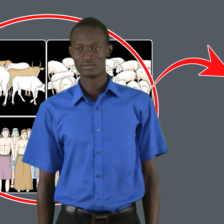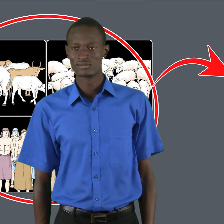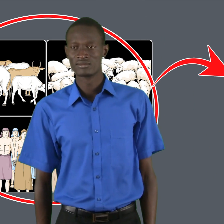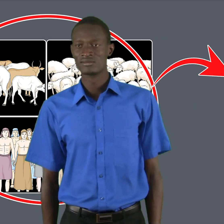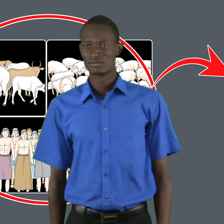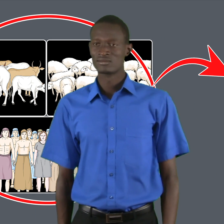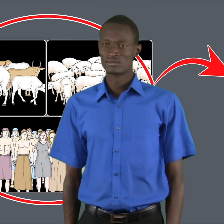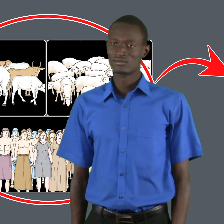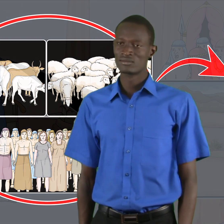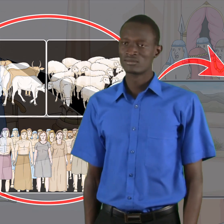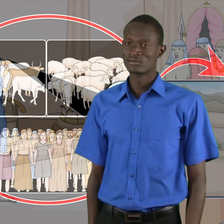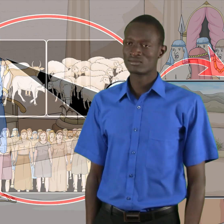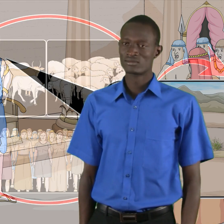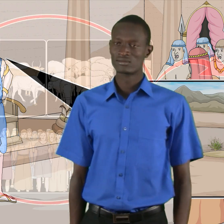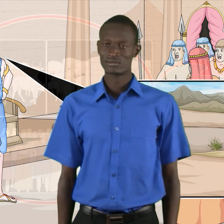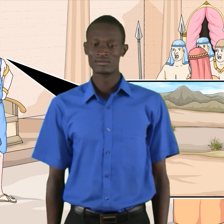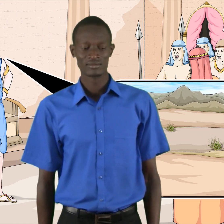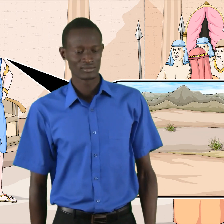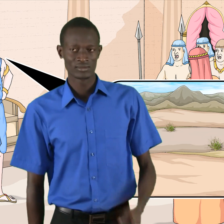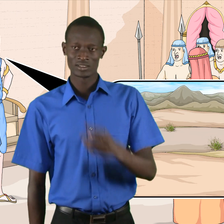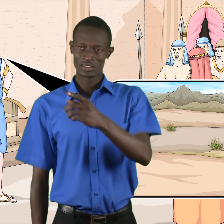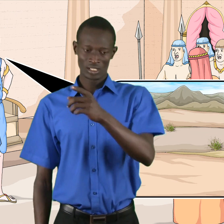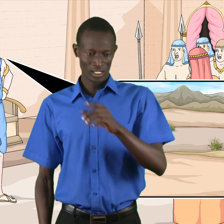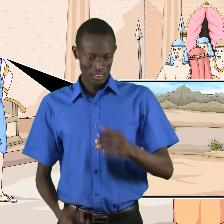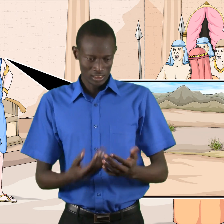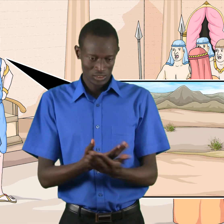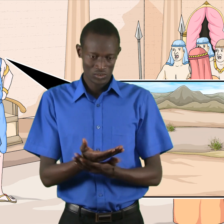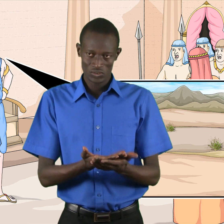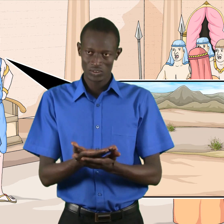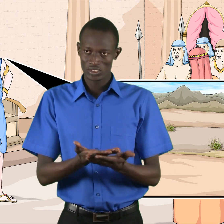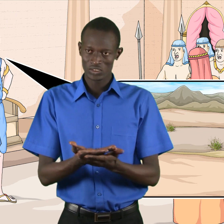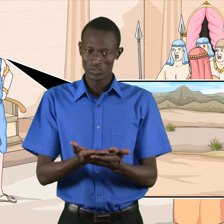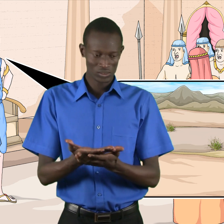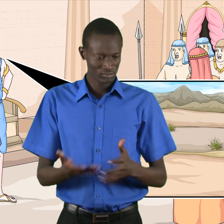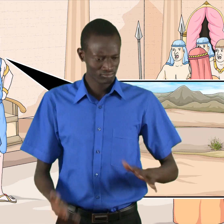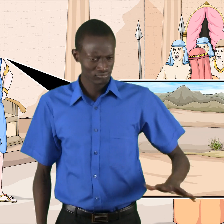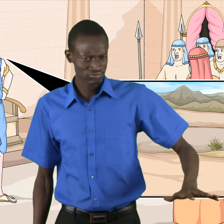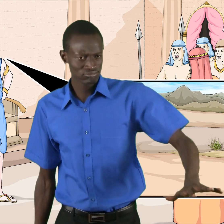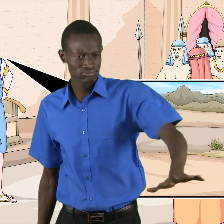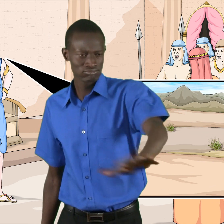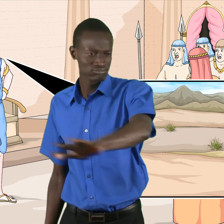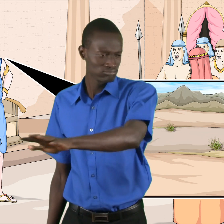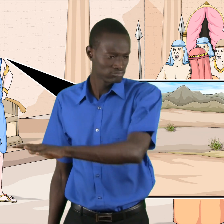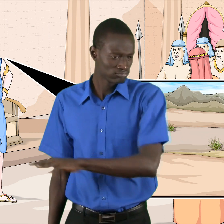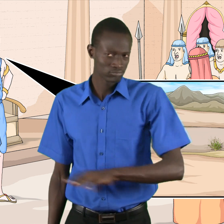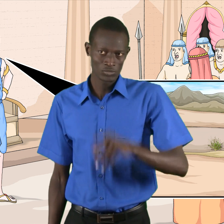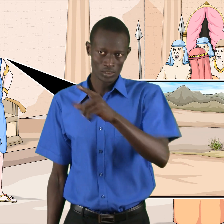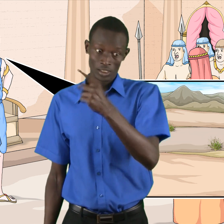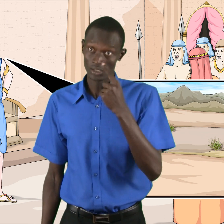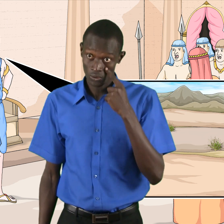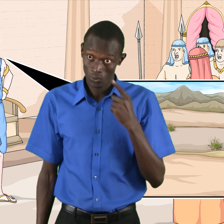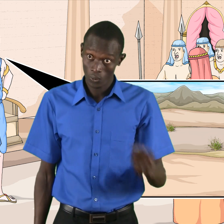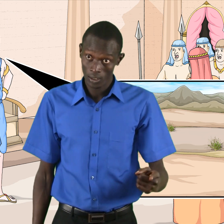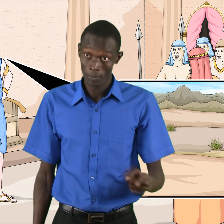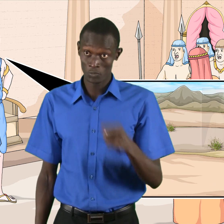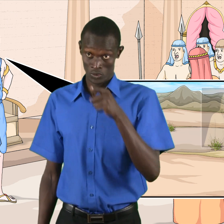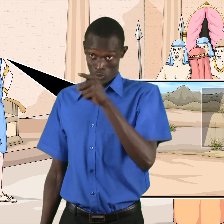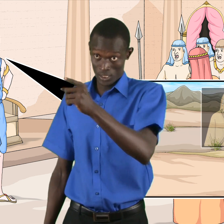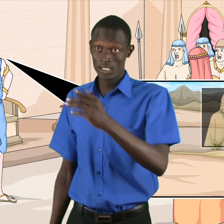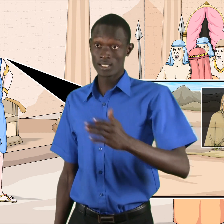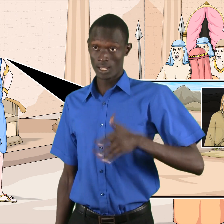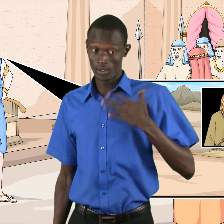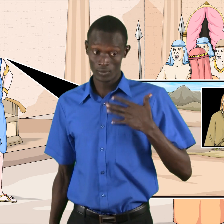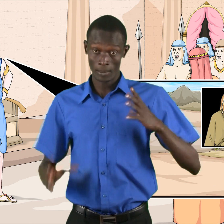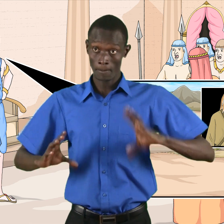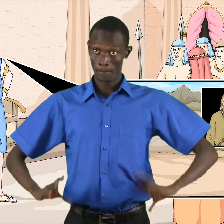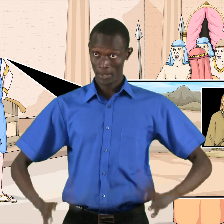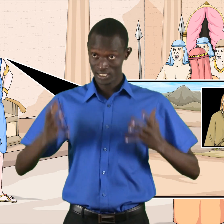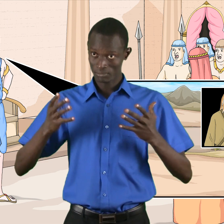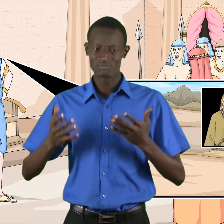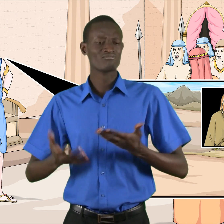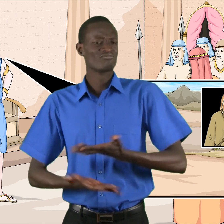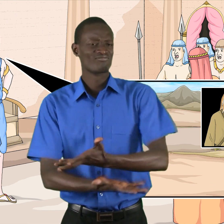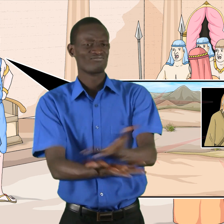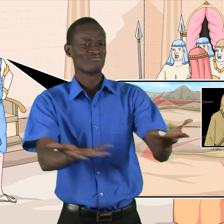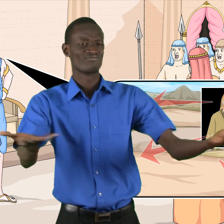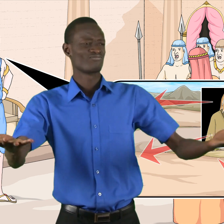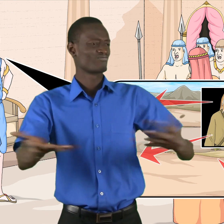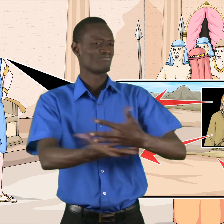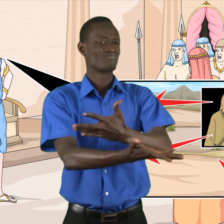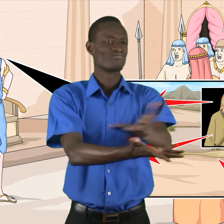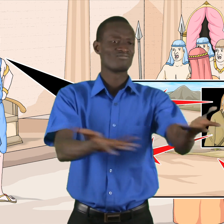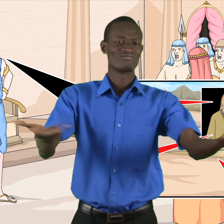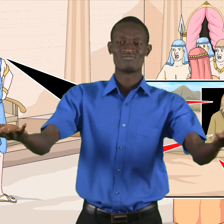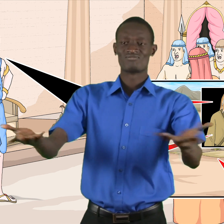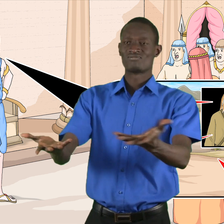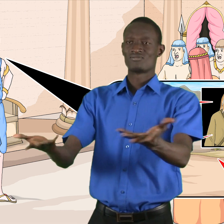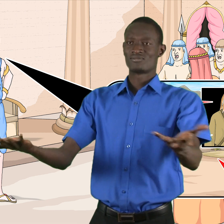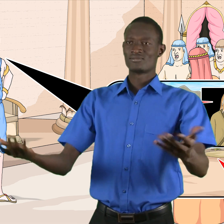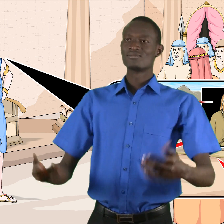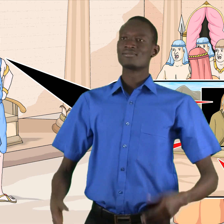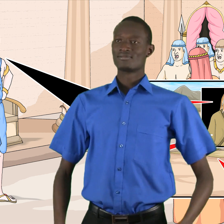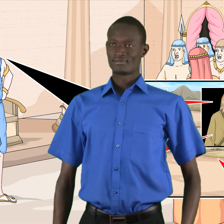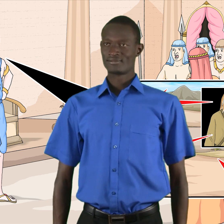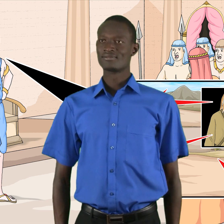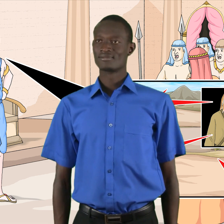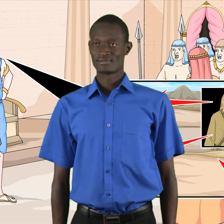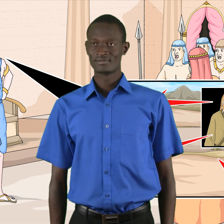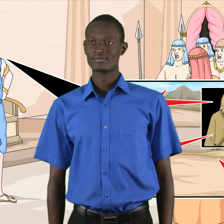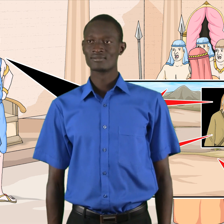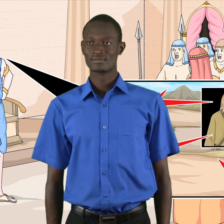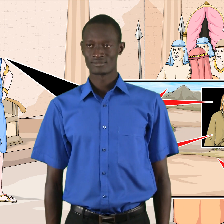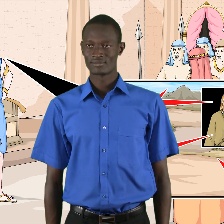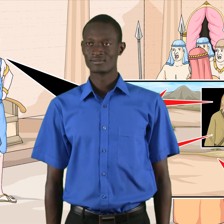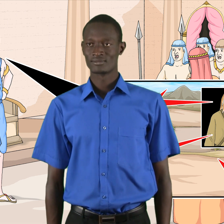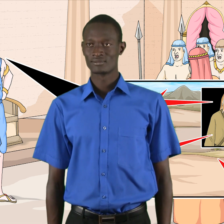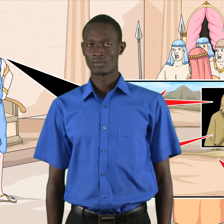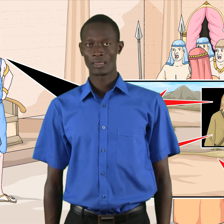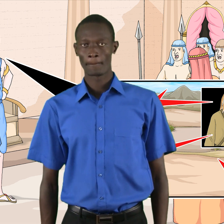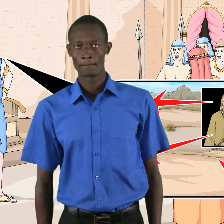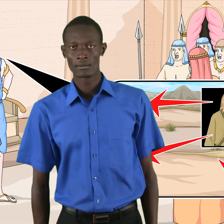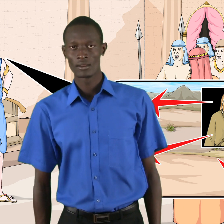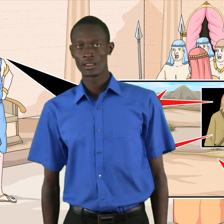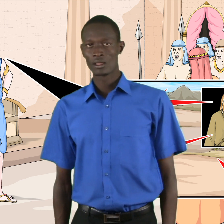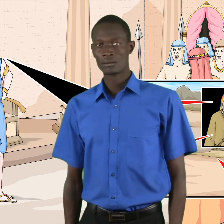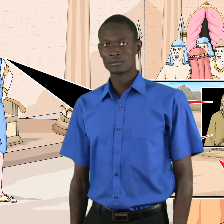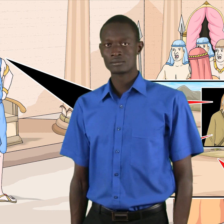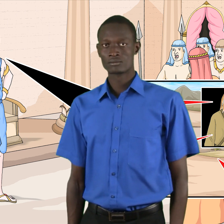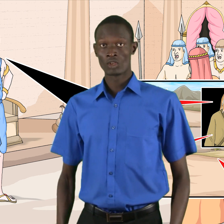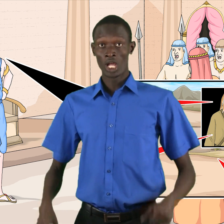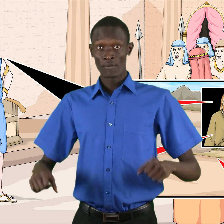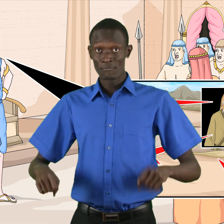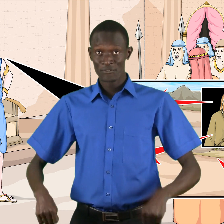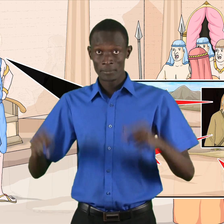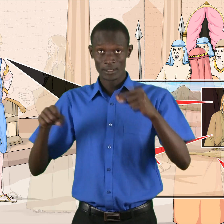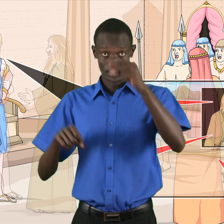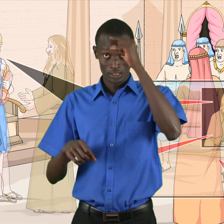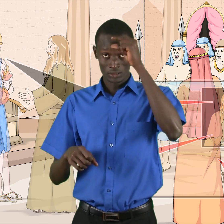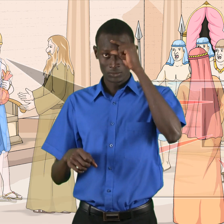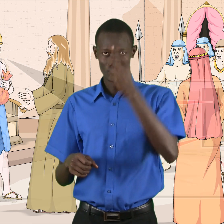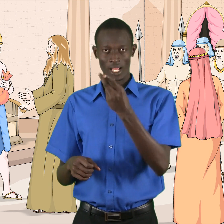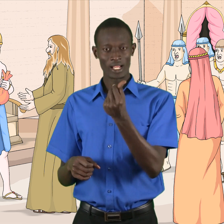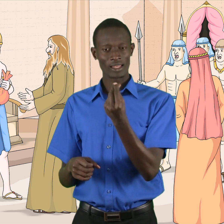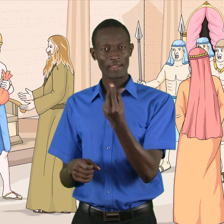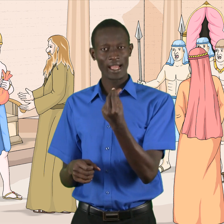And Abimelech said, “Look, my land is before you. Settle wherever you please.”